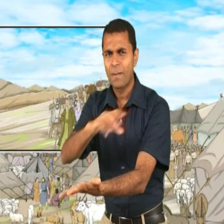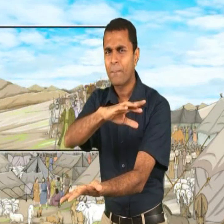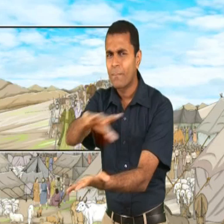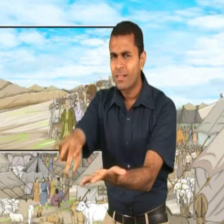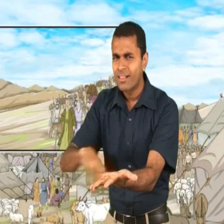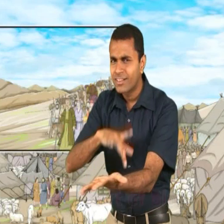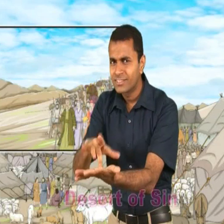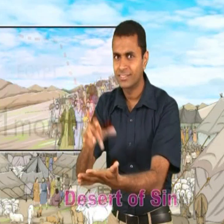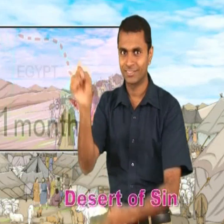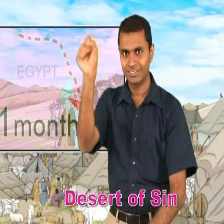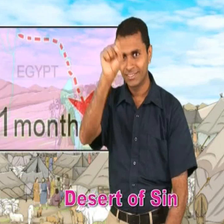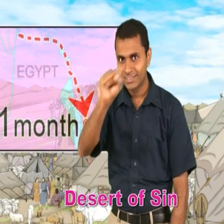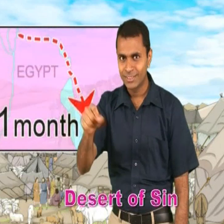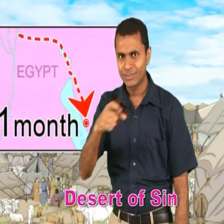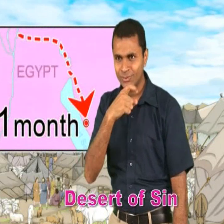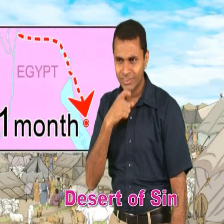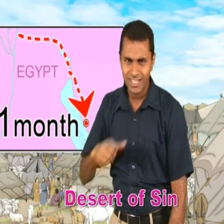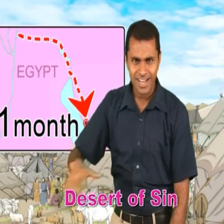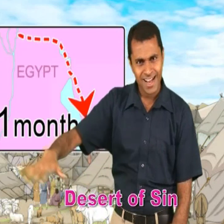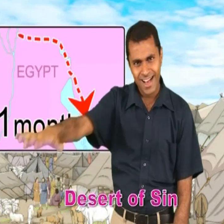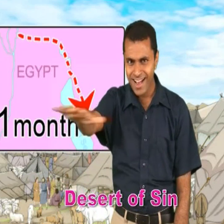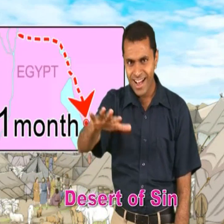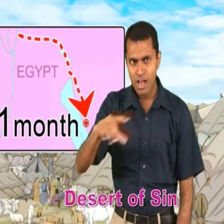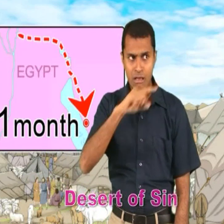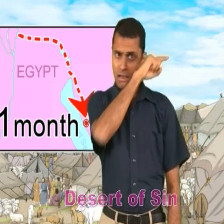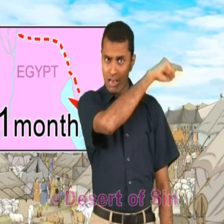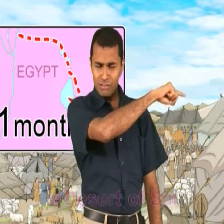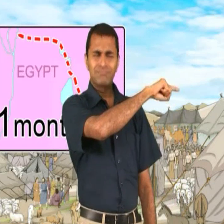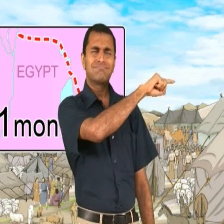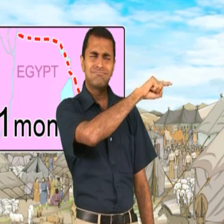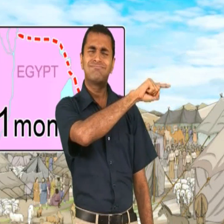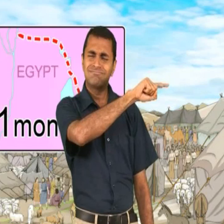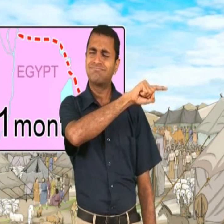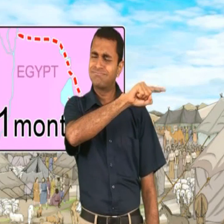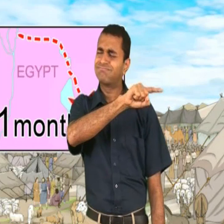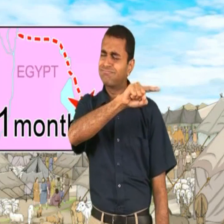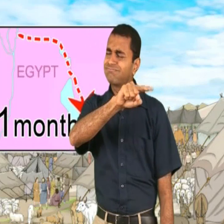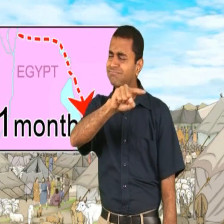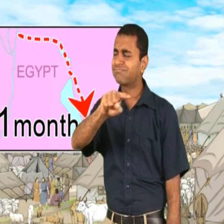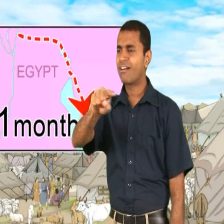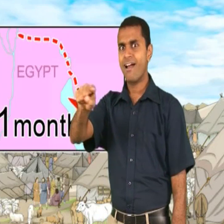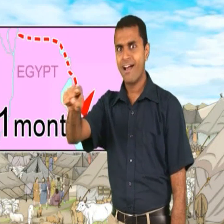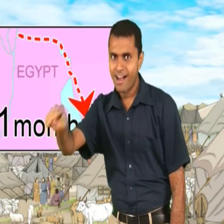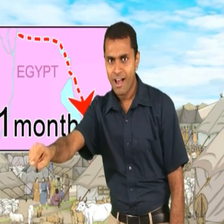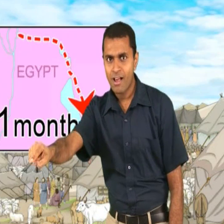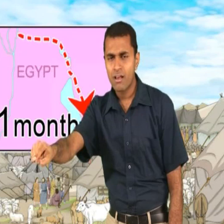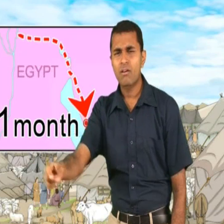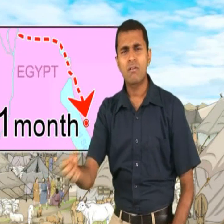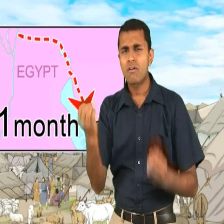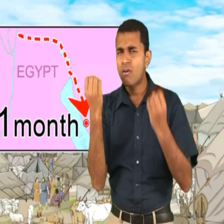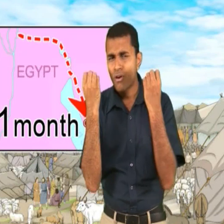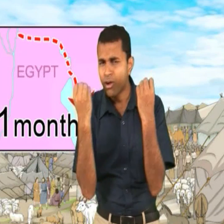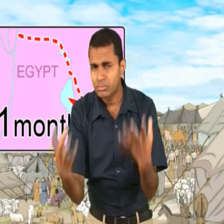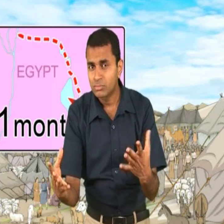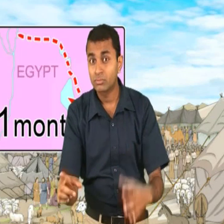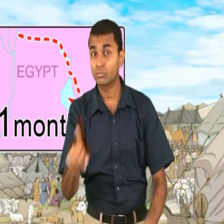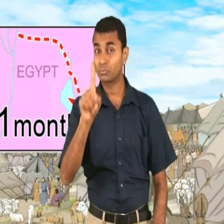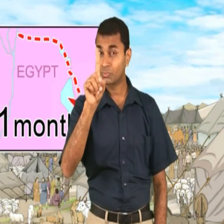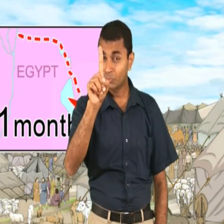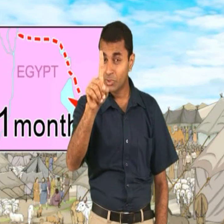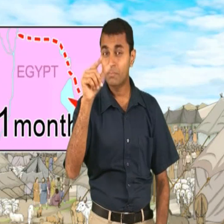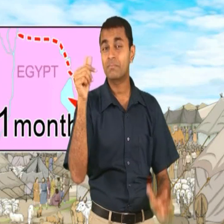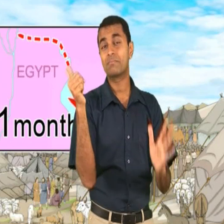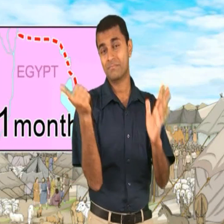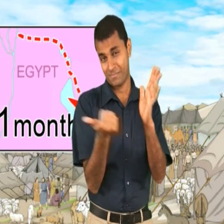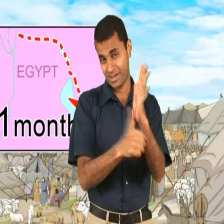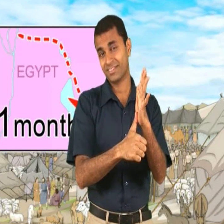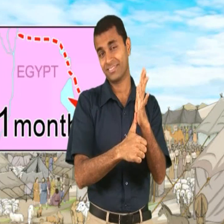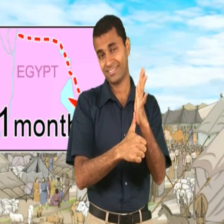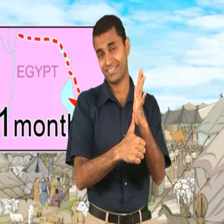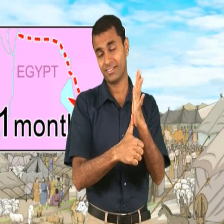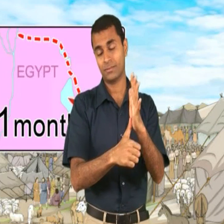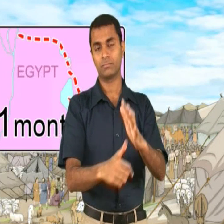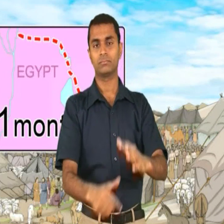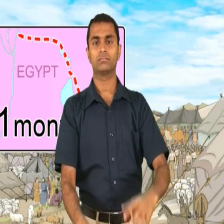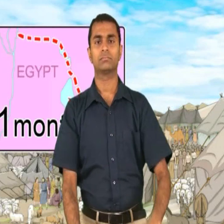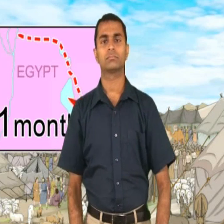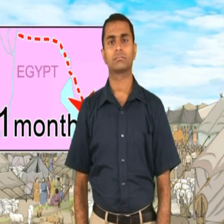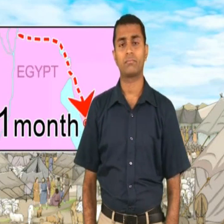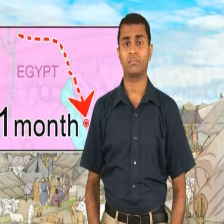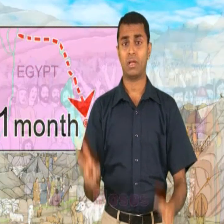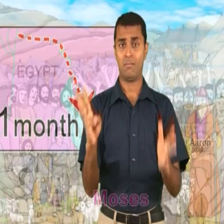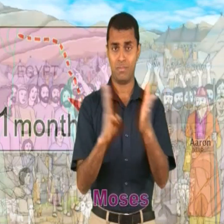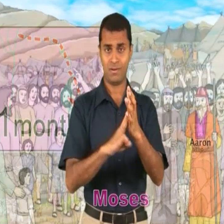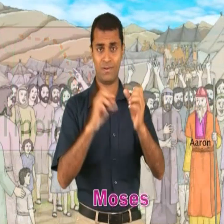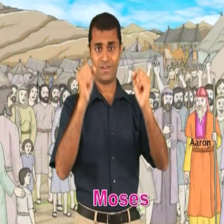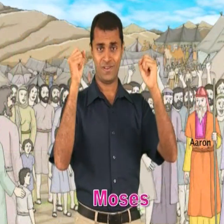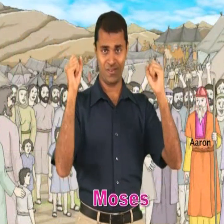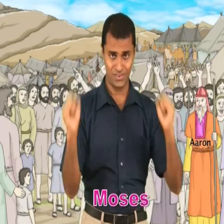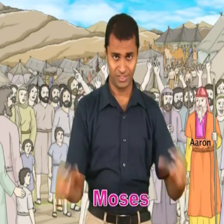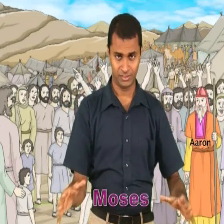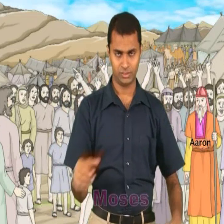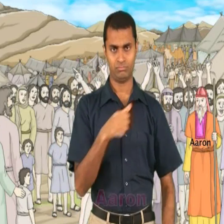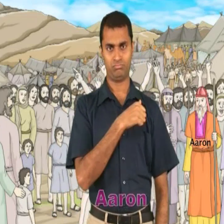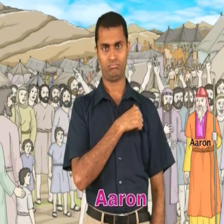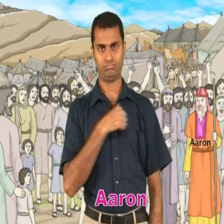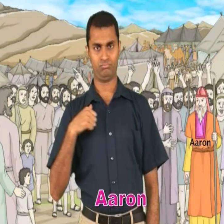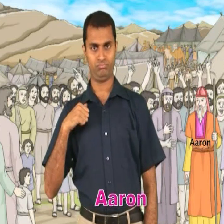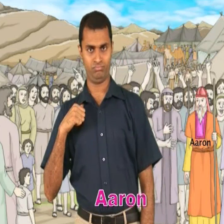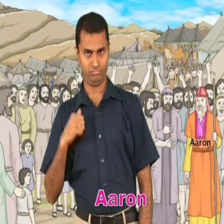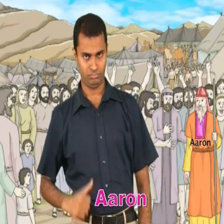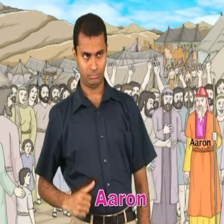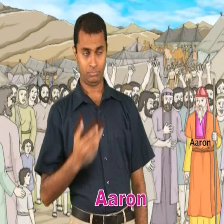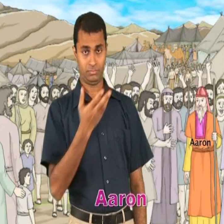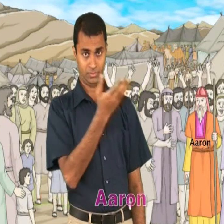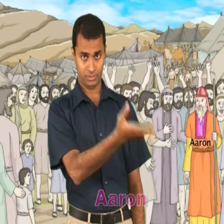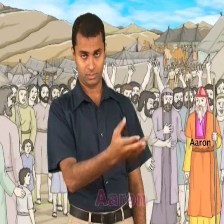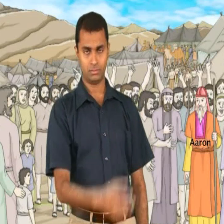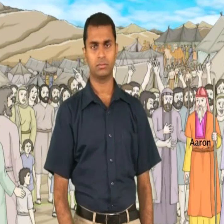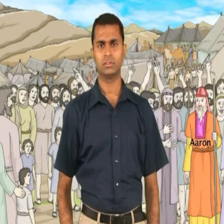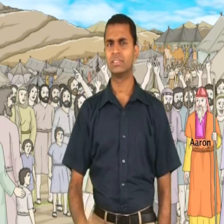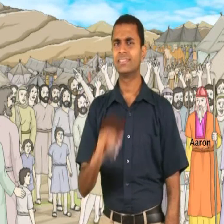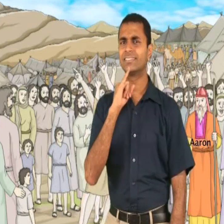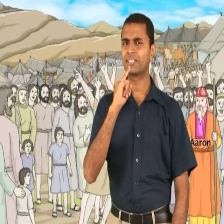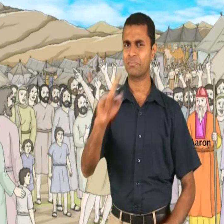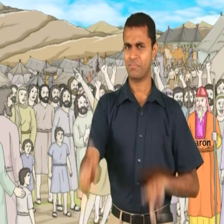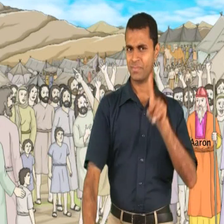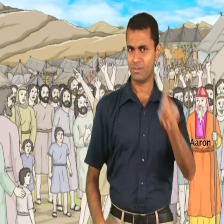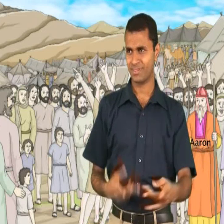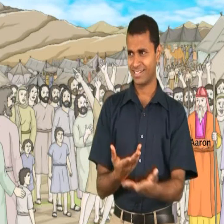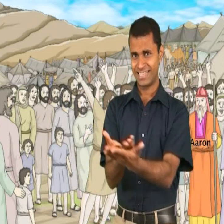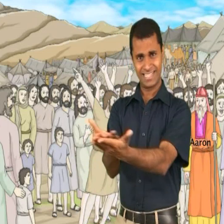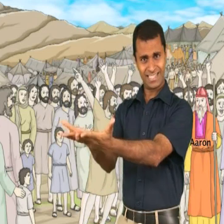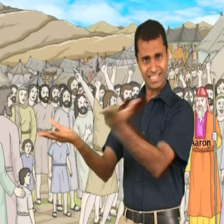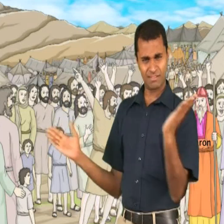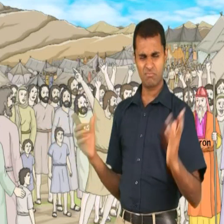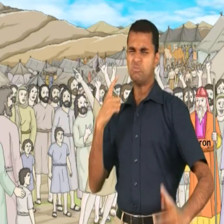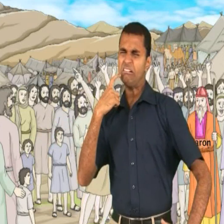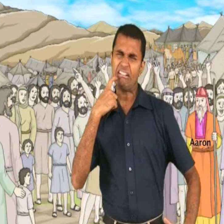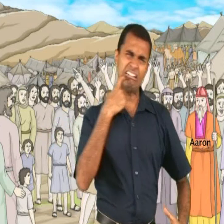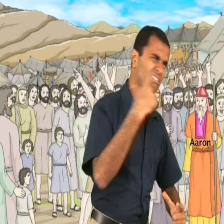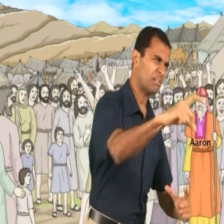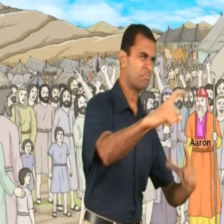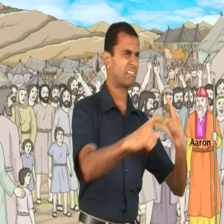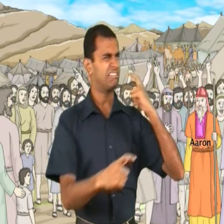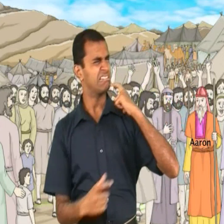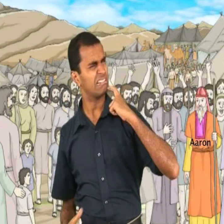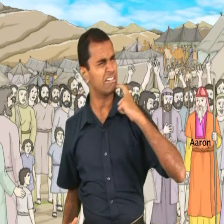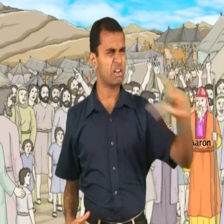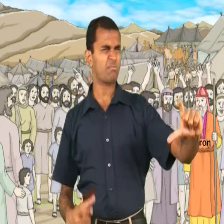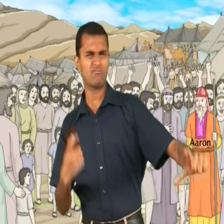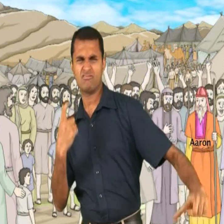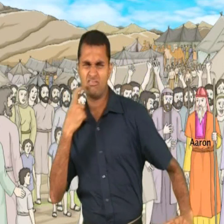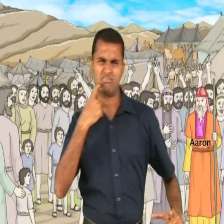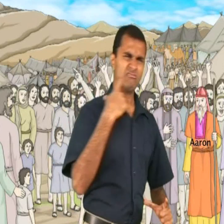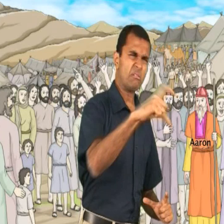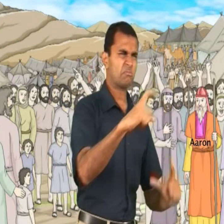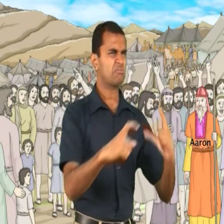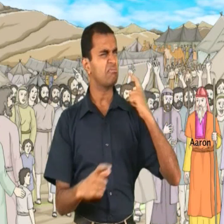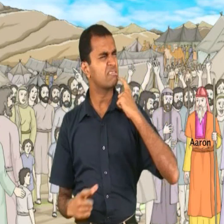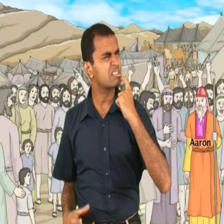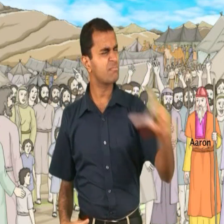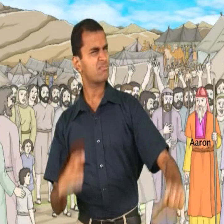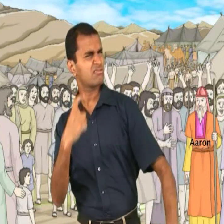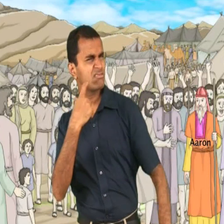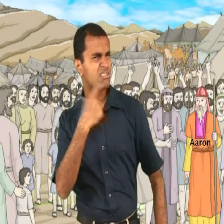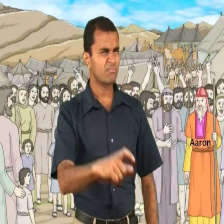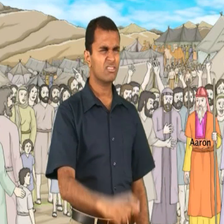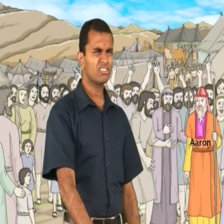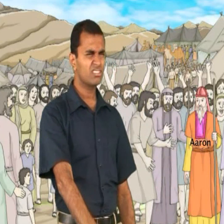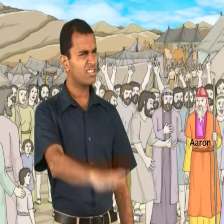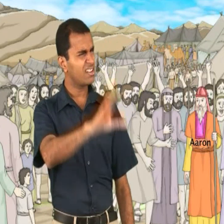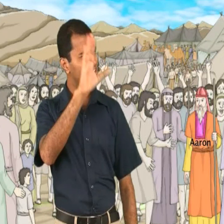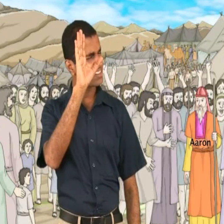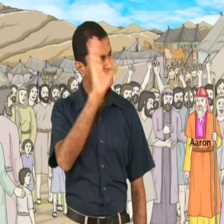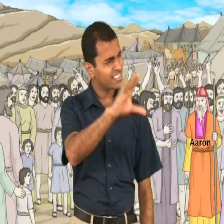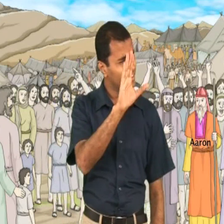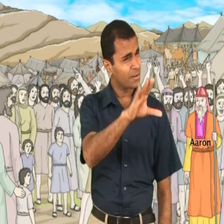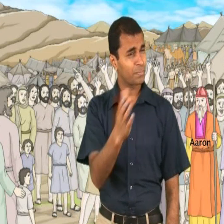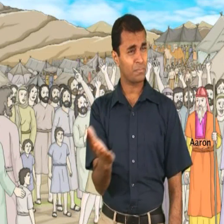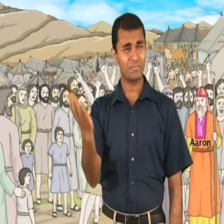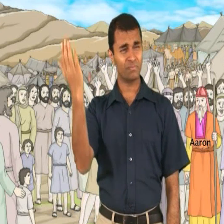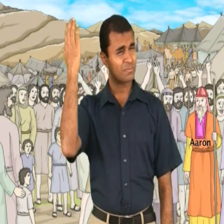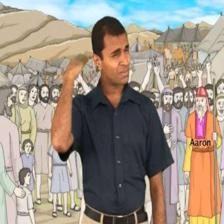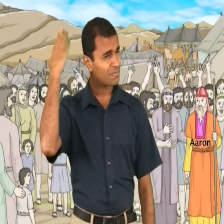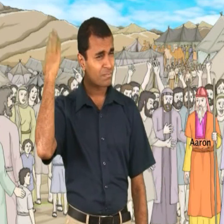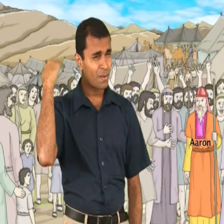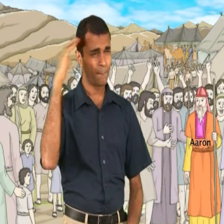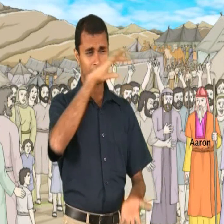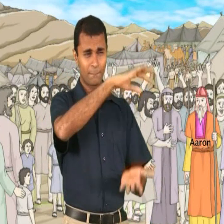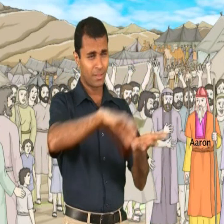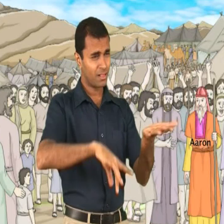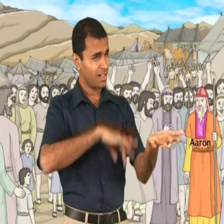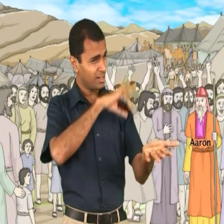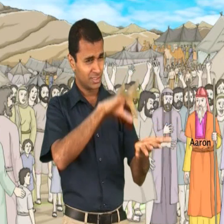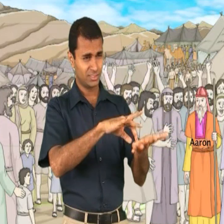And there in the desert they all grumbled against Moses and Aaron.